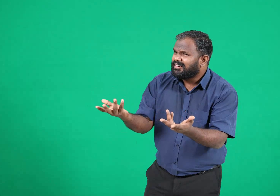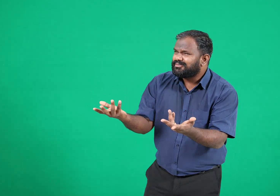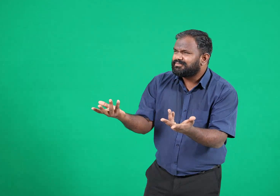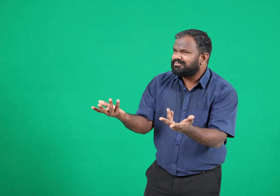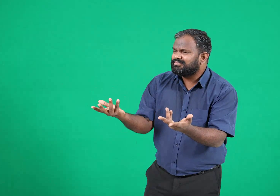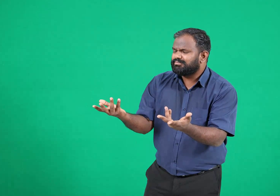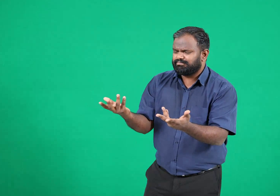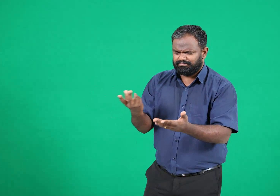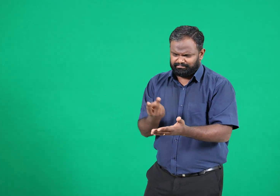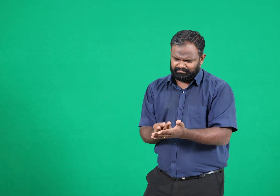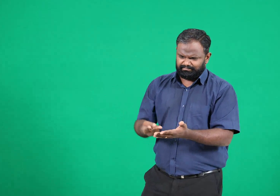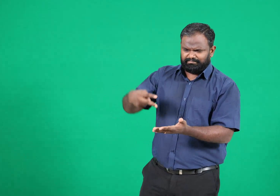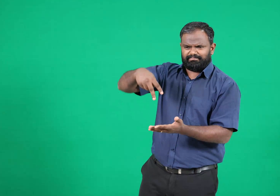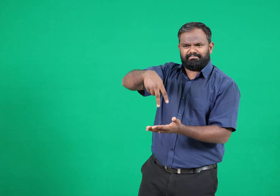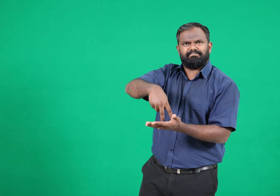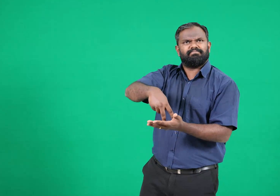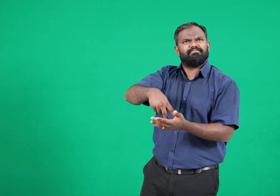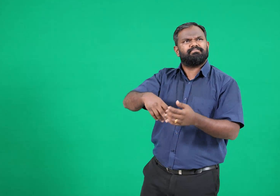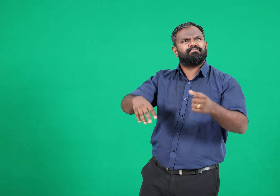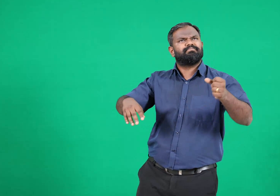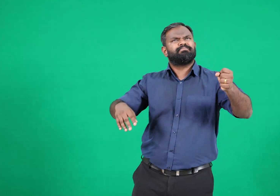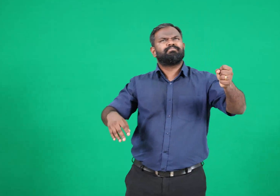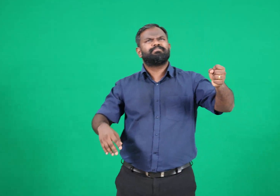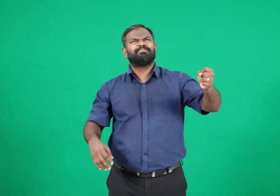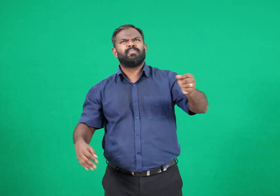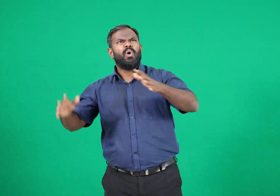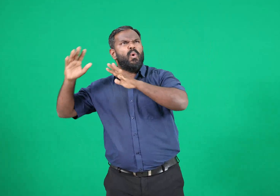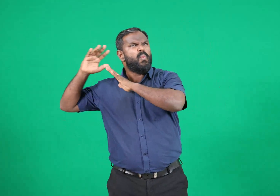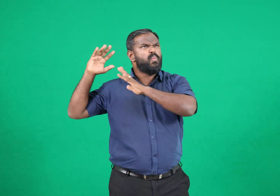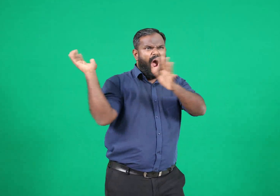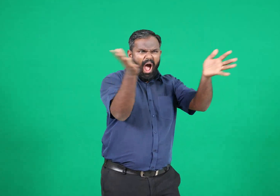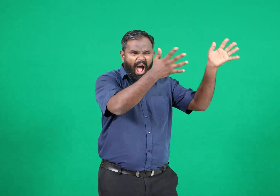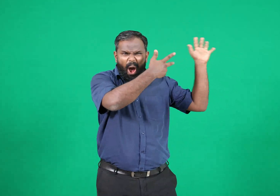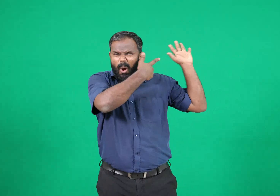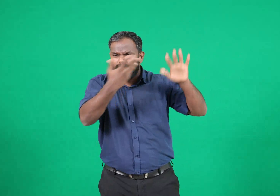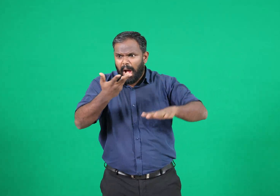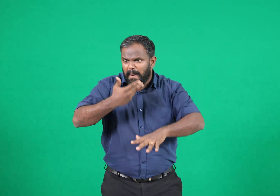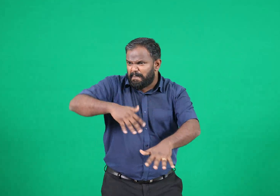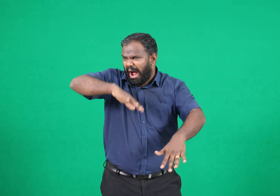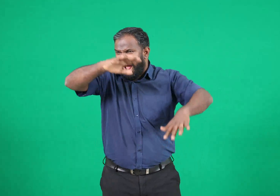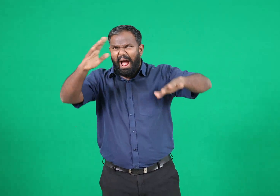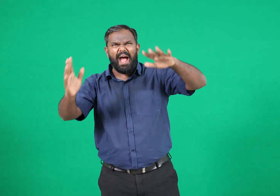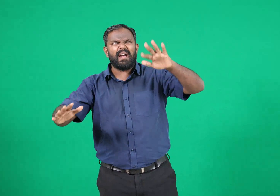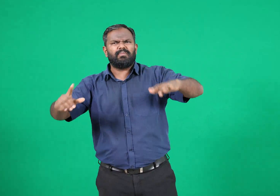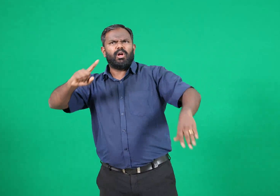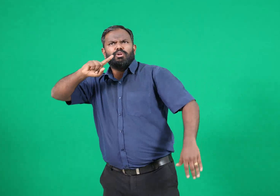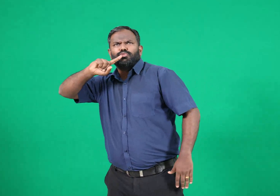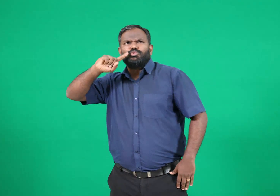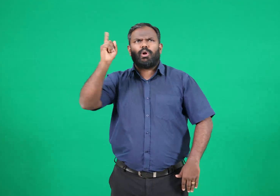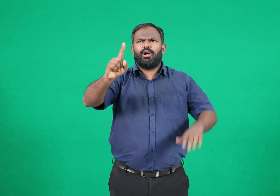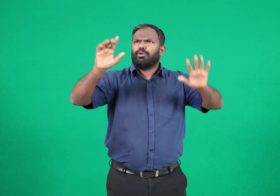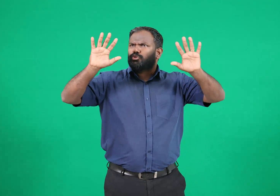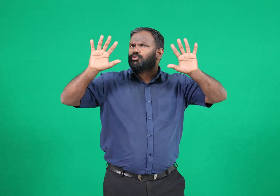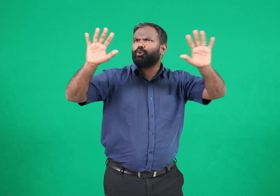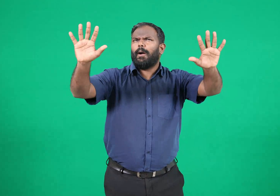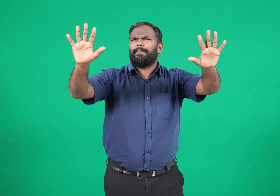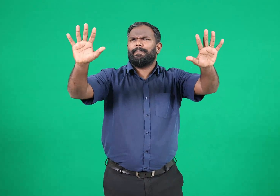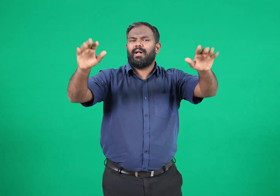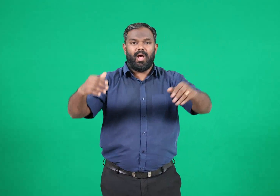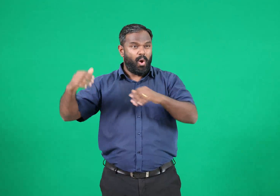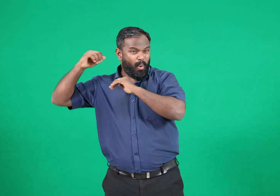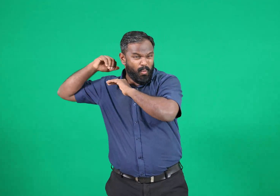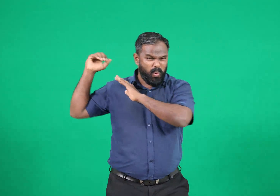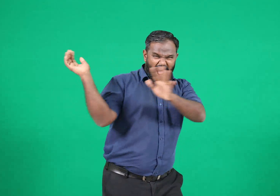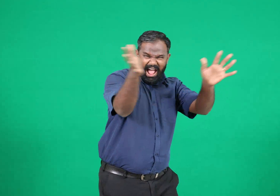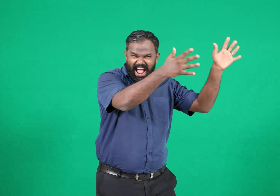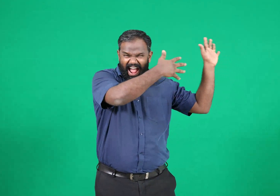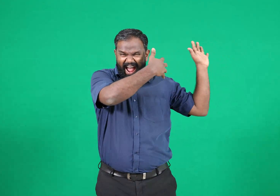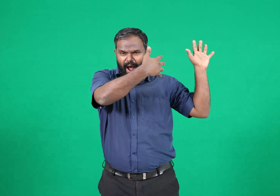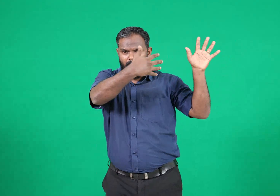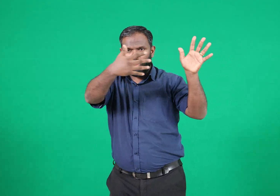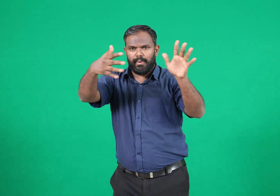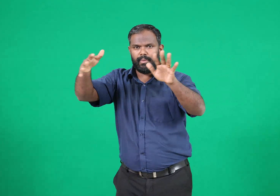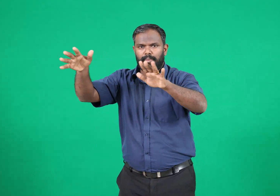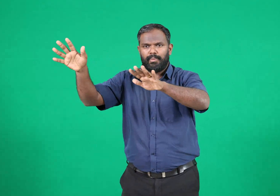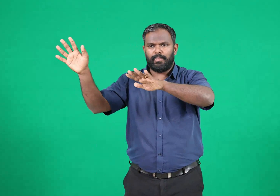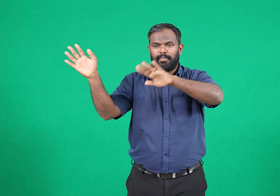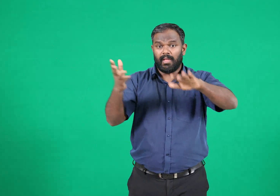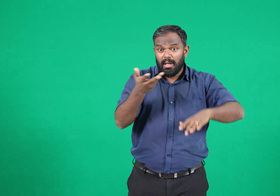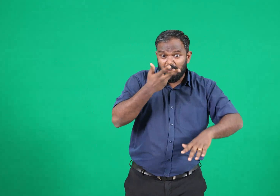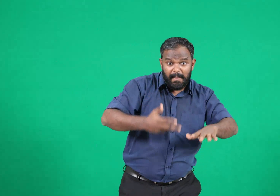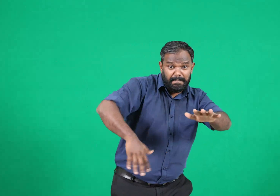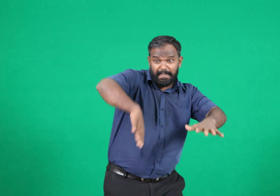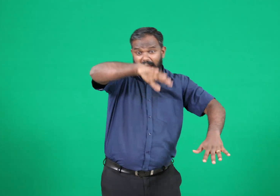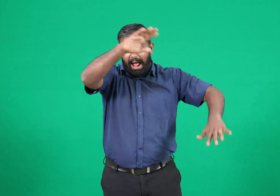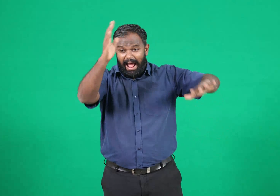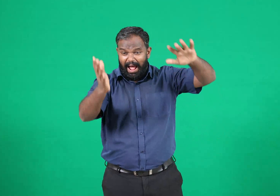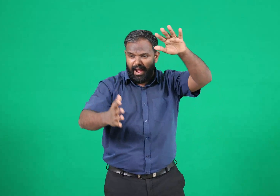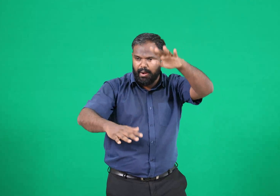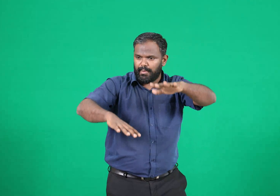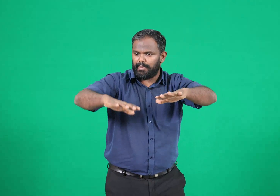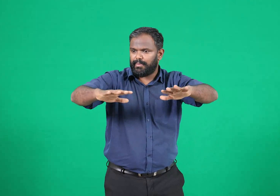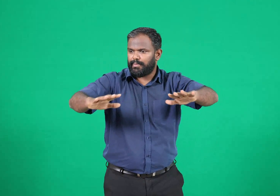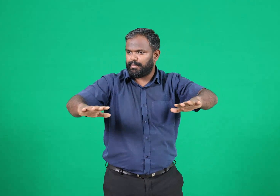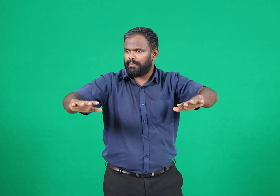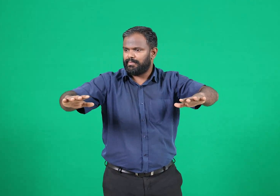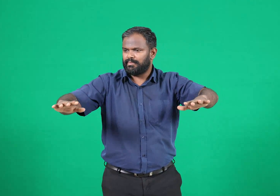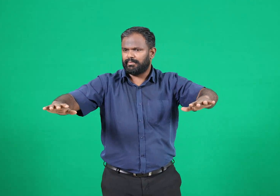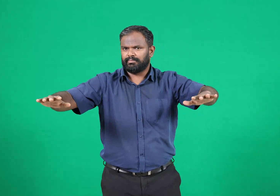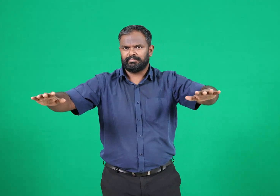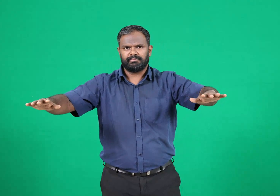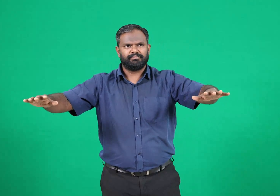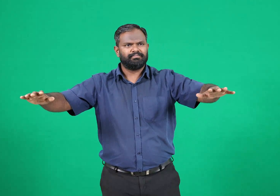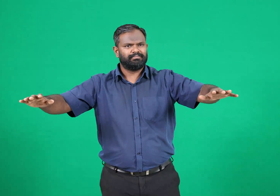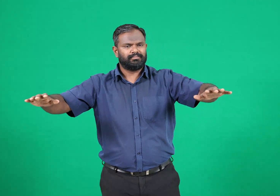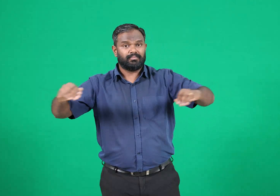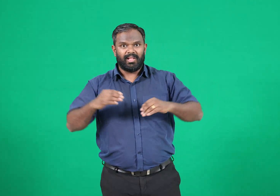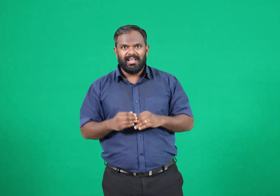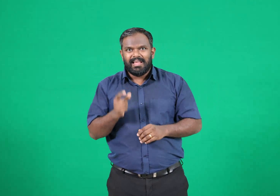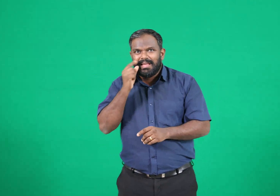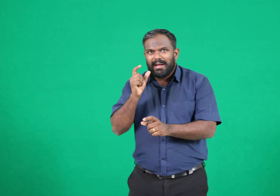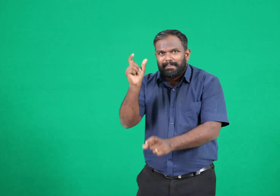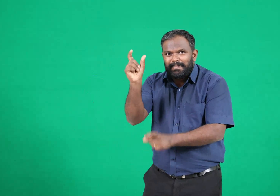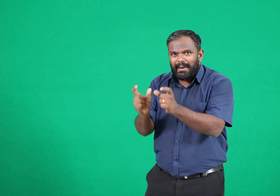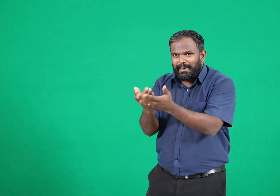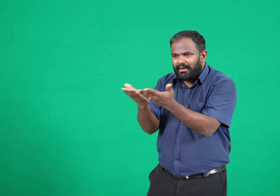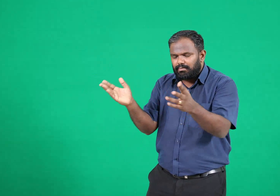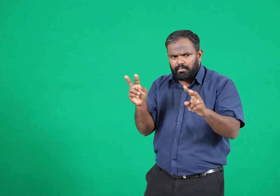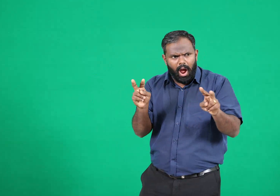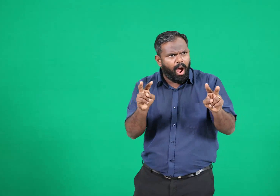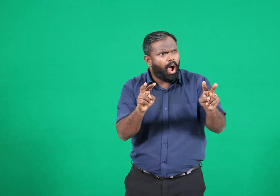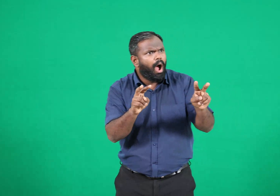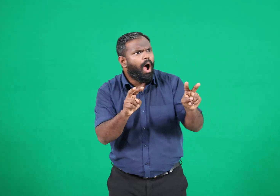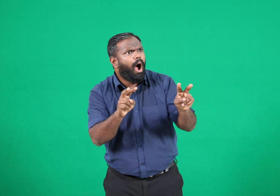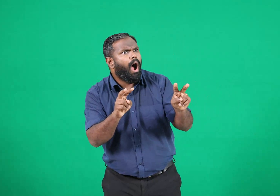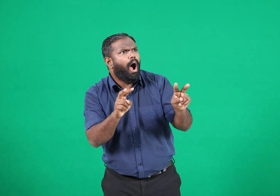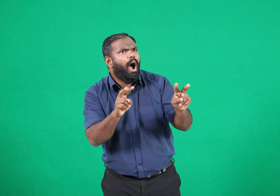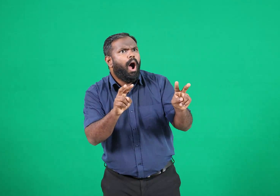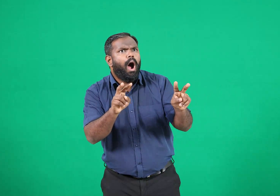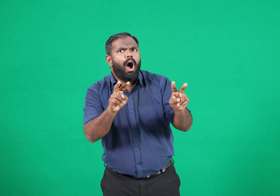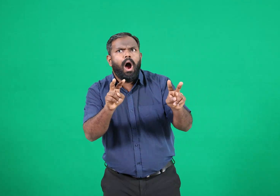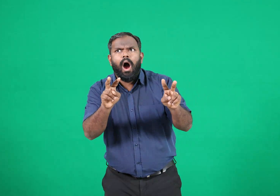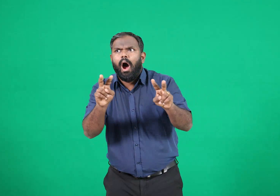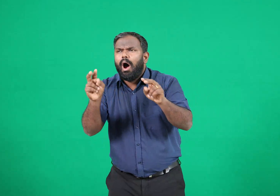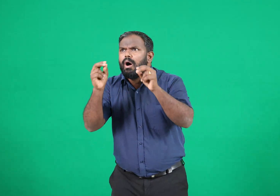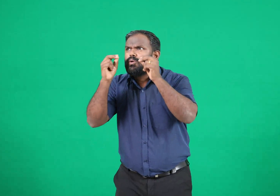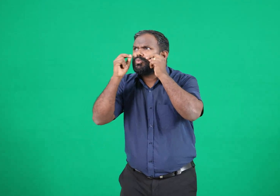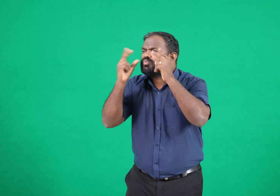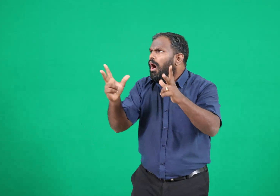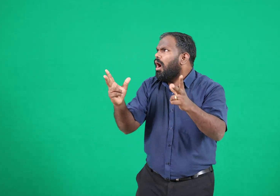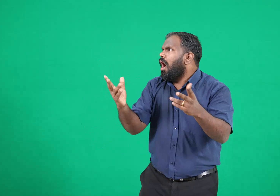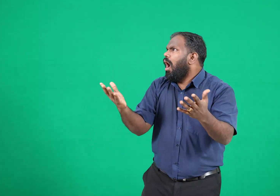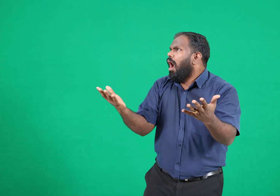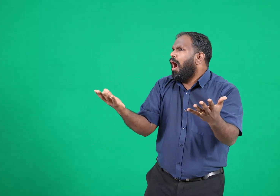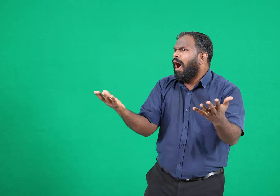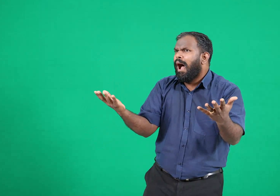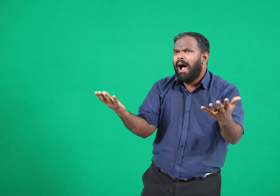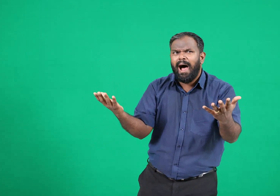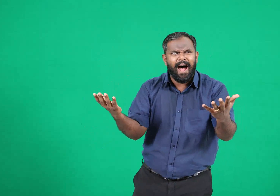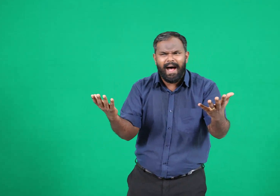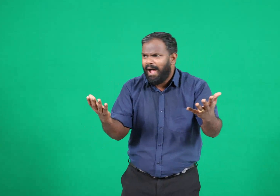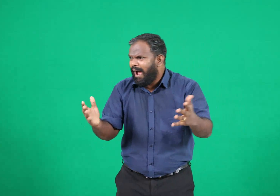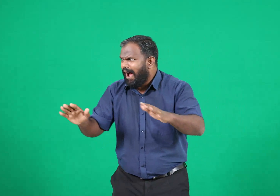Then He got up and rebuked the winds and the sea, and it was perfectly calm.